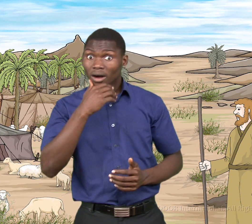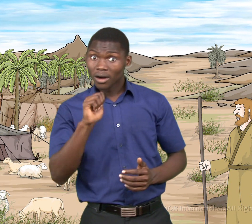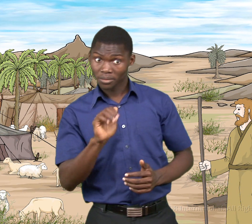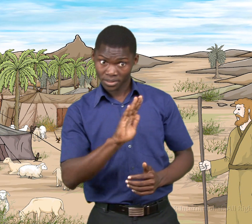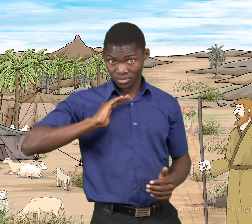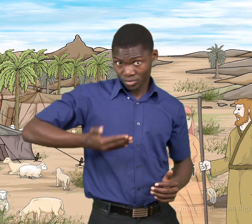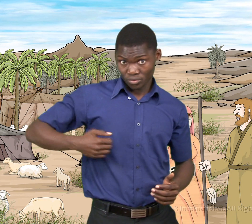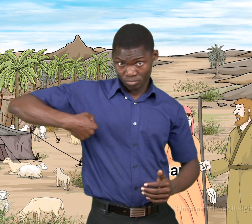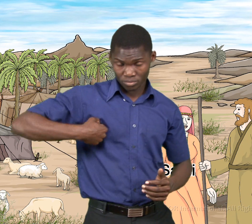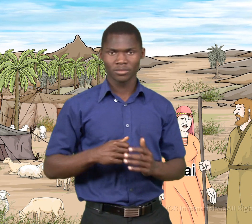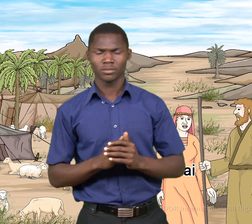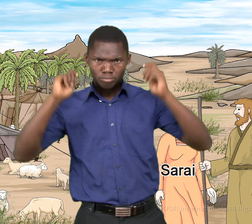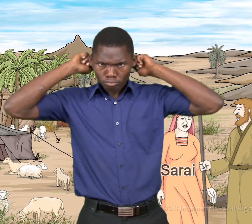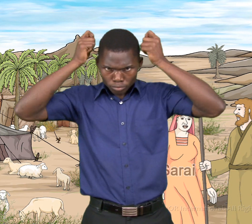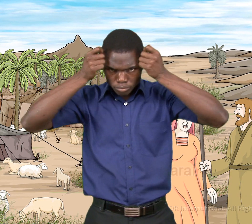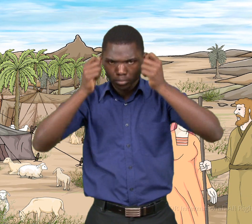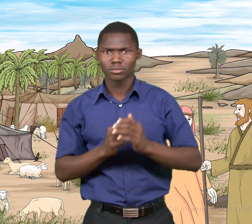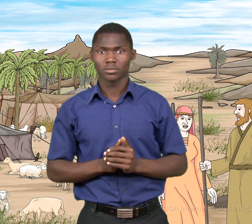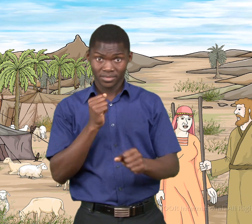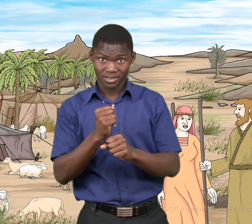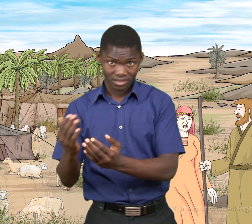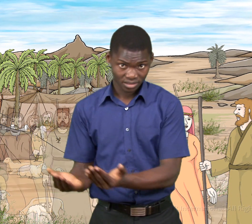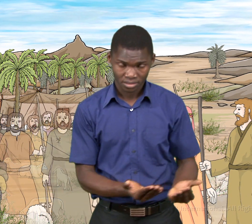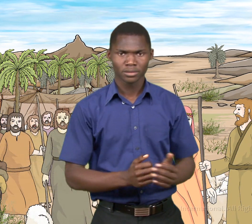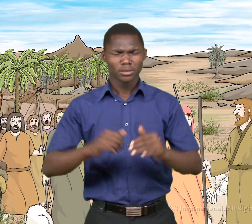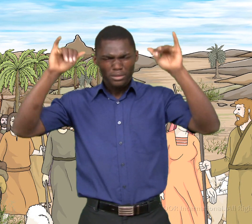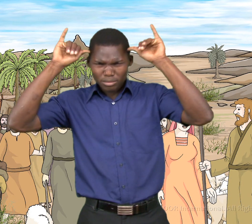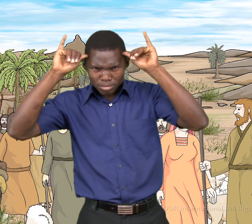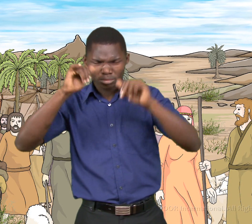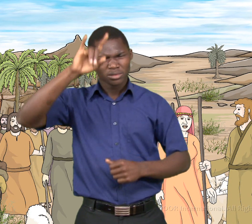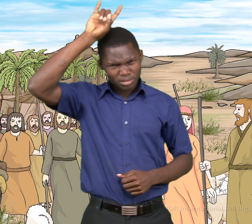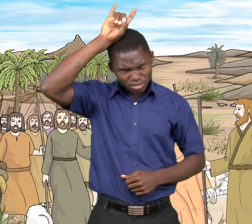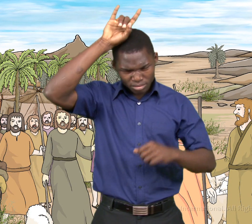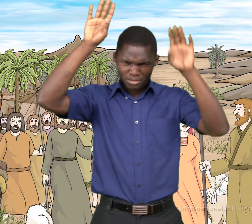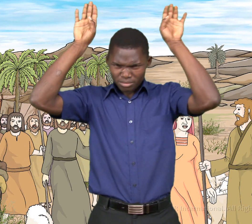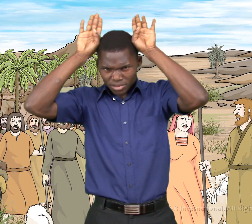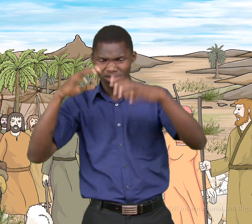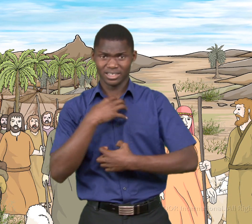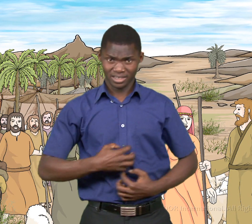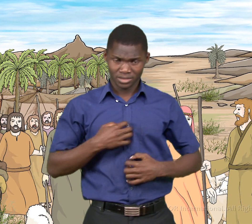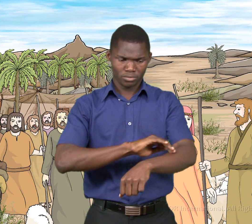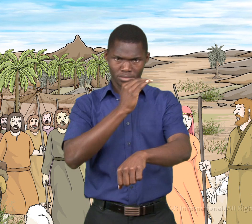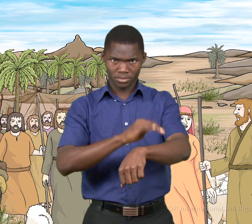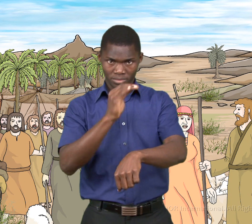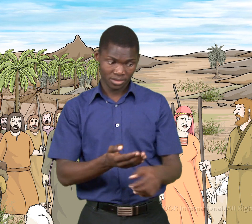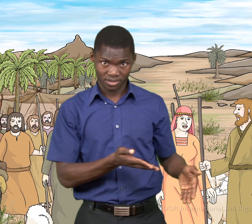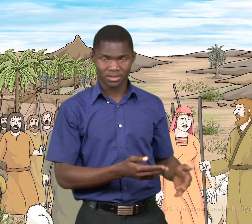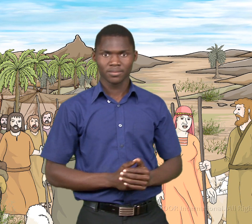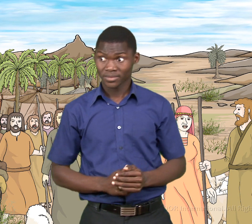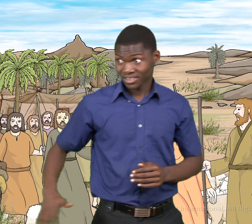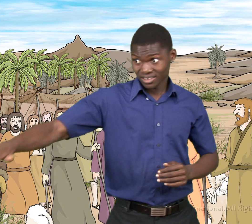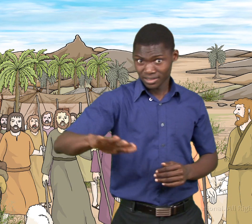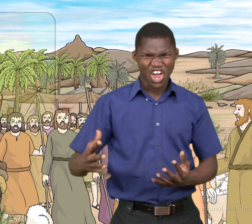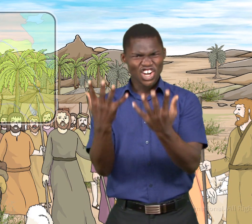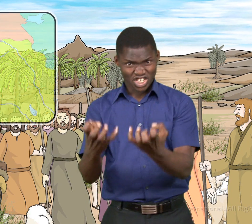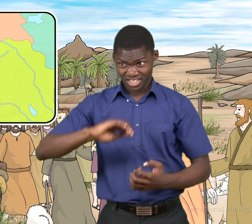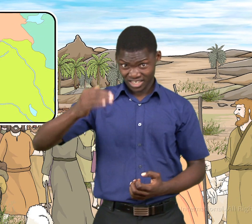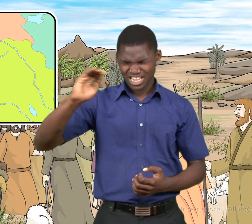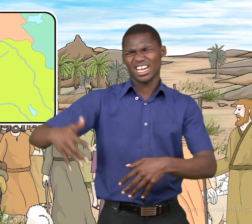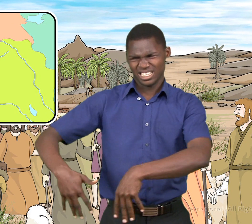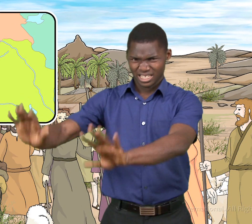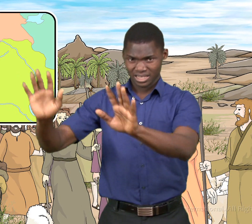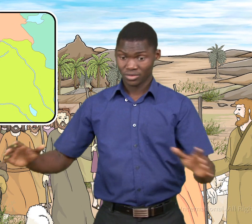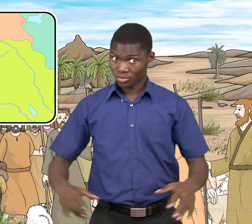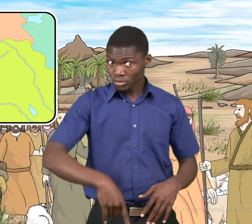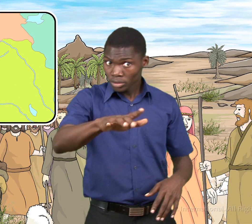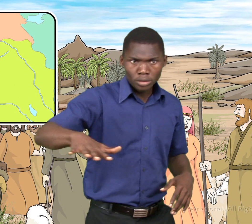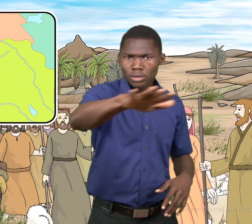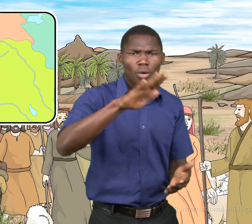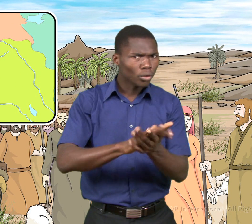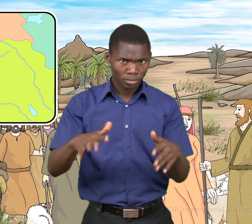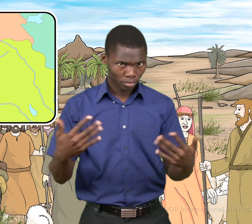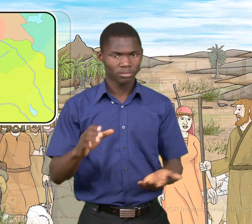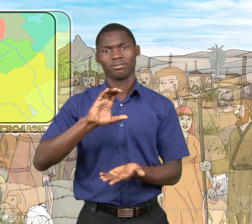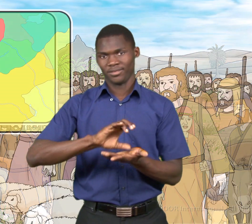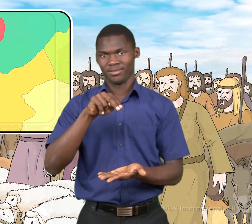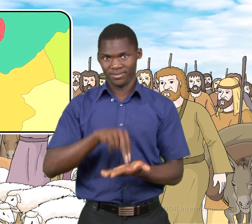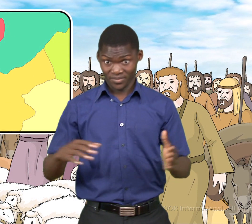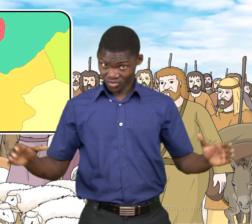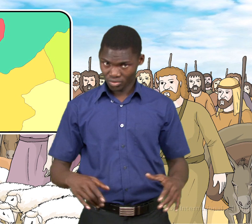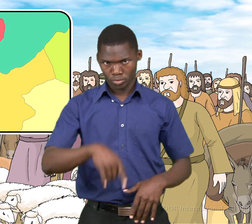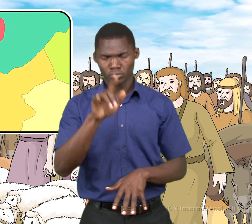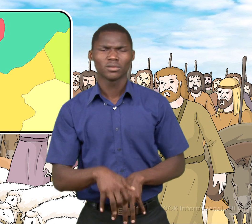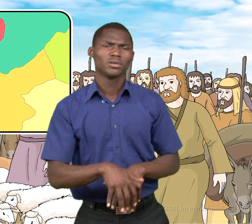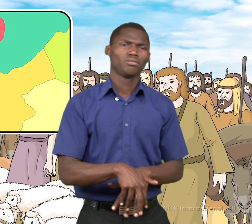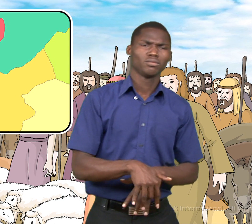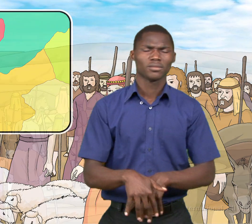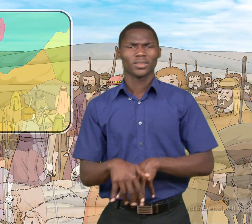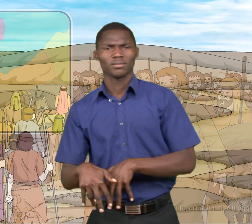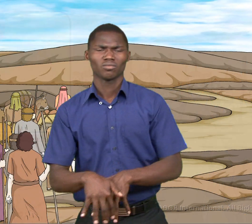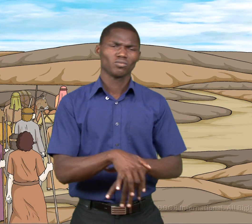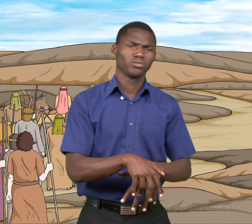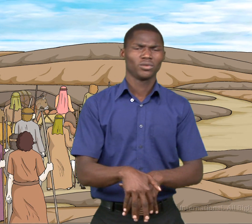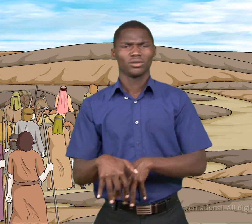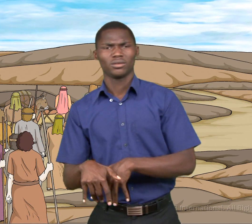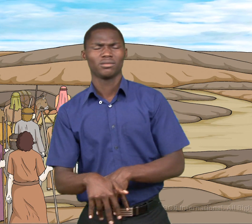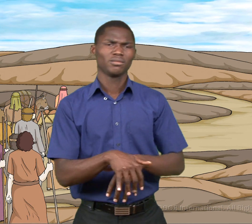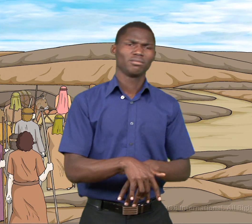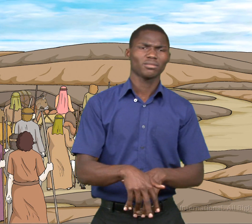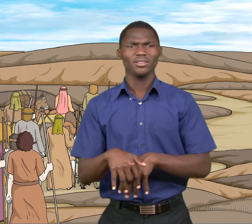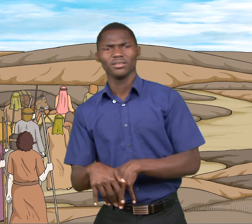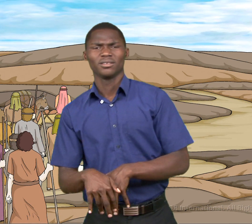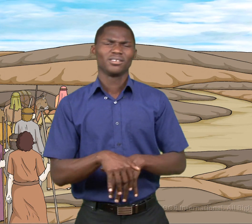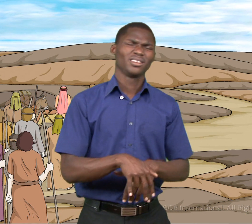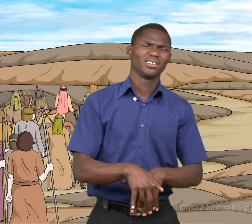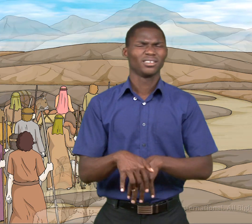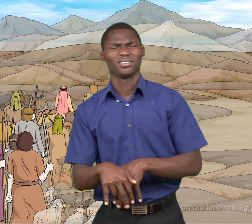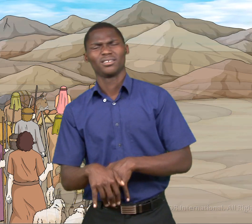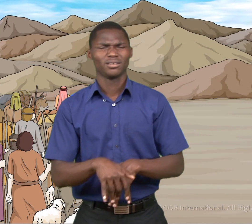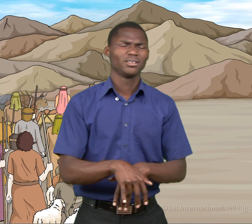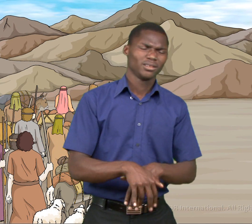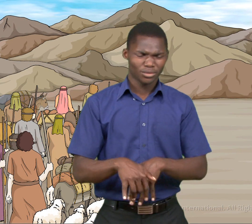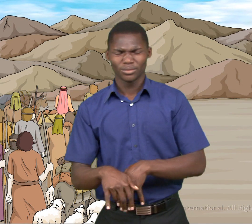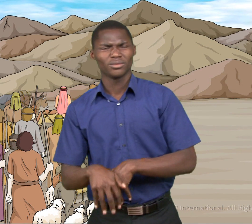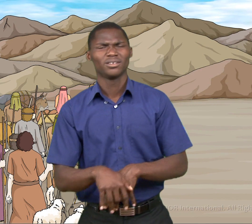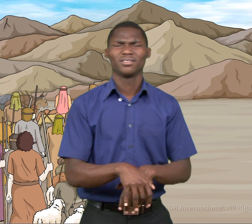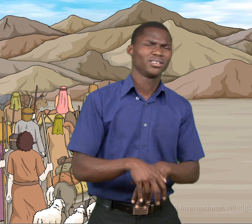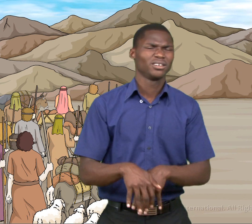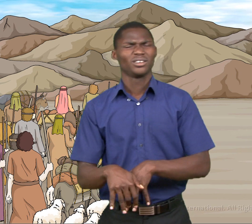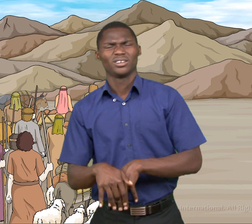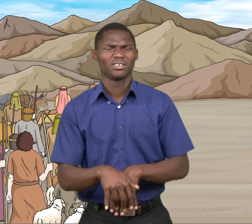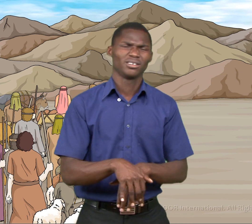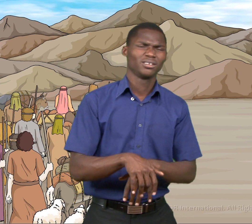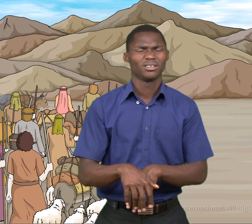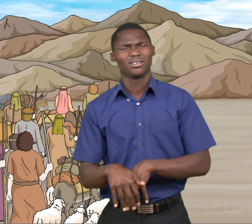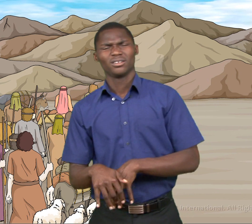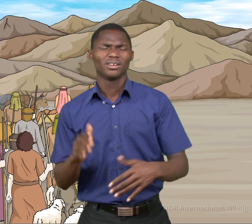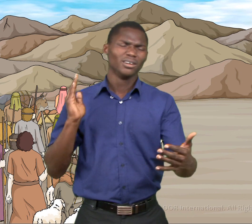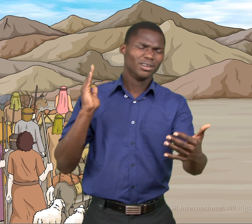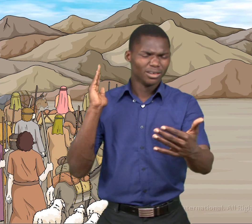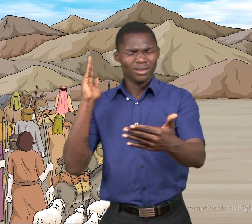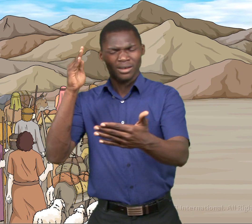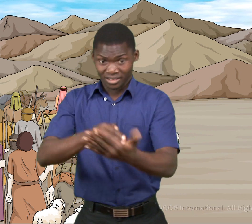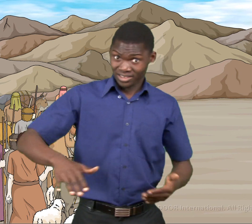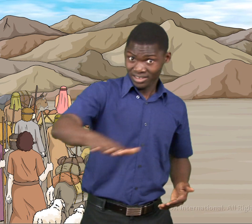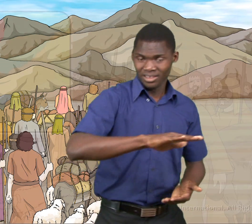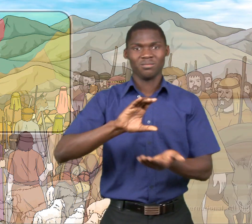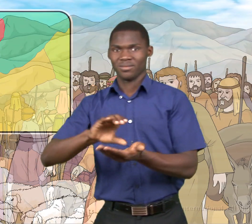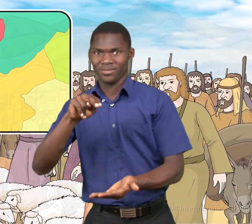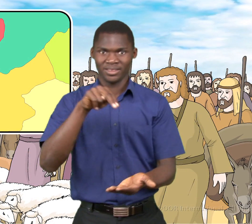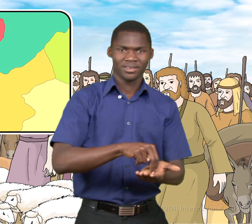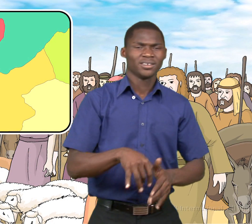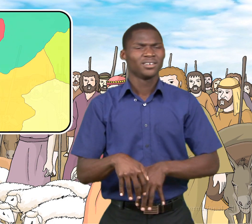And Abram took his wife Sarai, his nephew Lot, and all the possessions and people they had acquired in Haran, and set out for the land of Canaan.